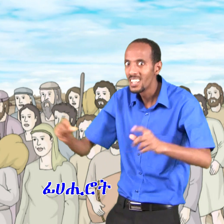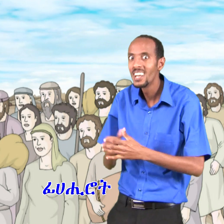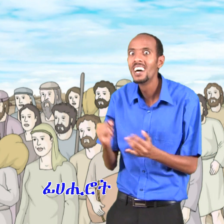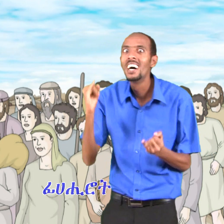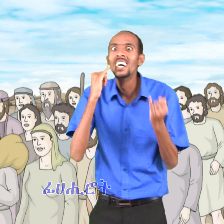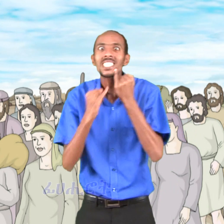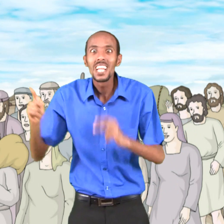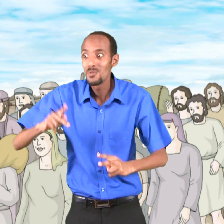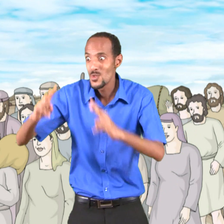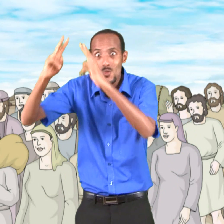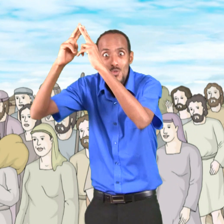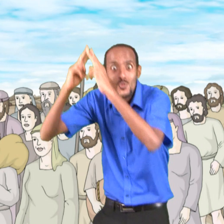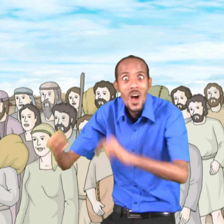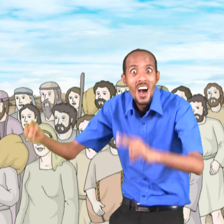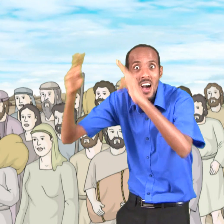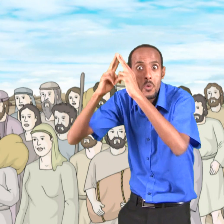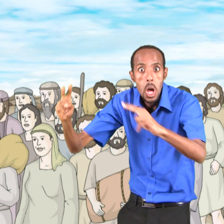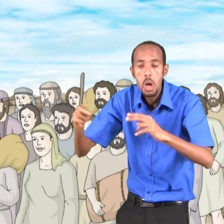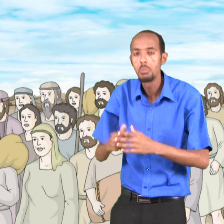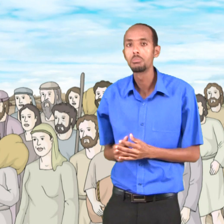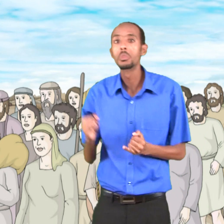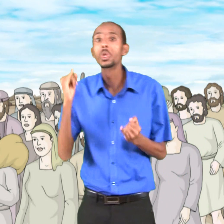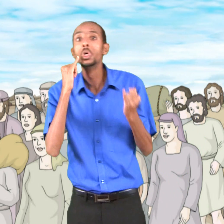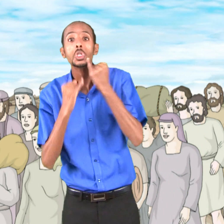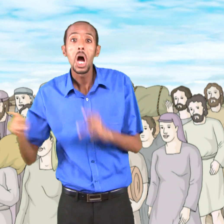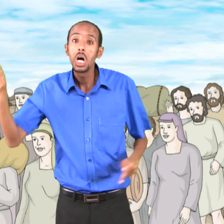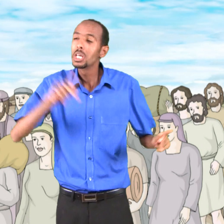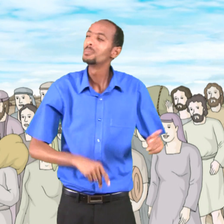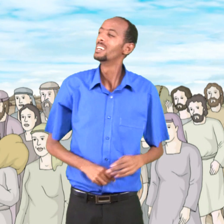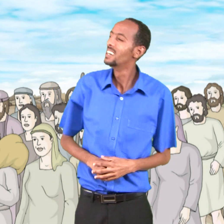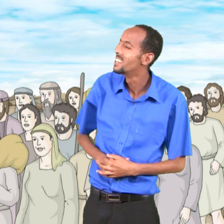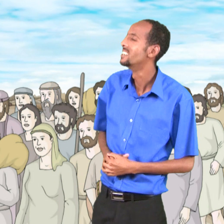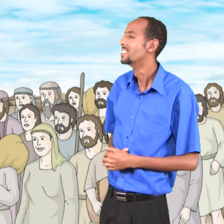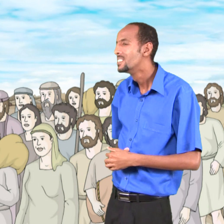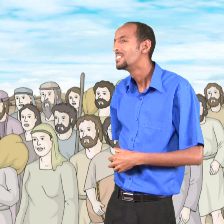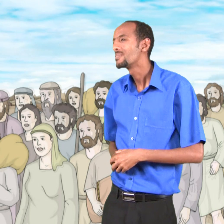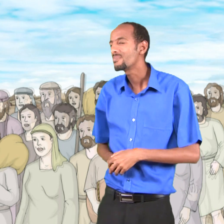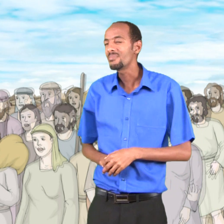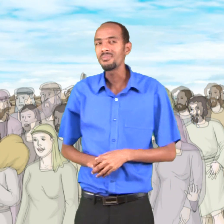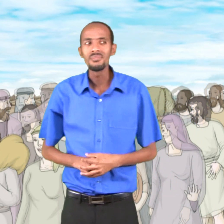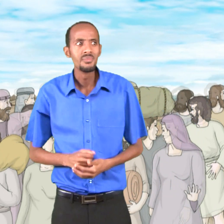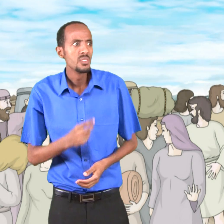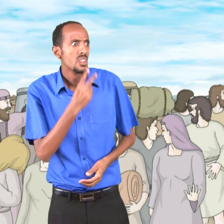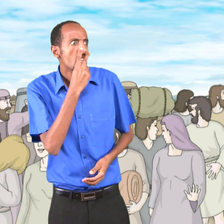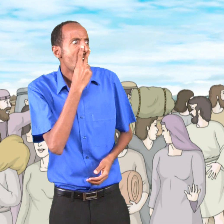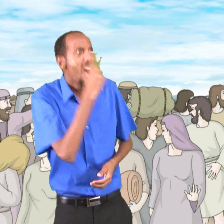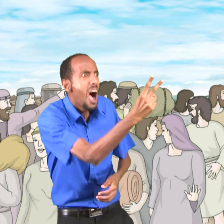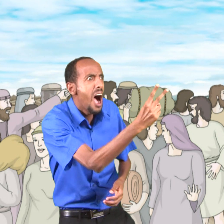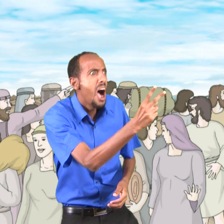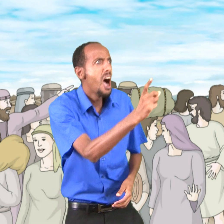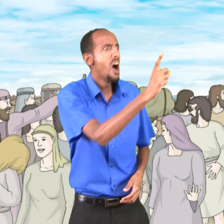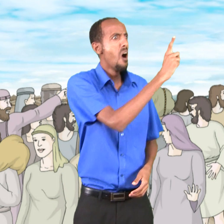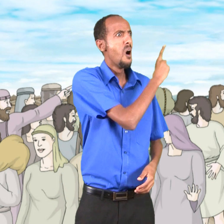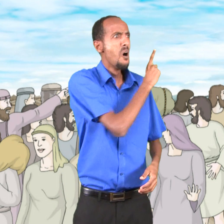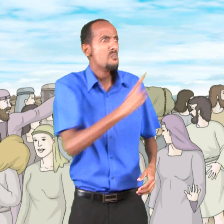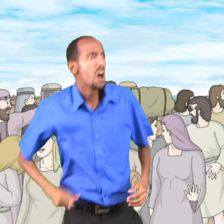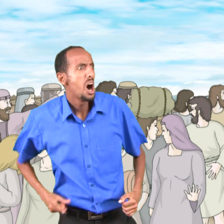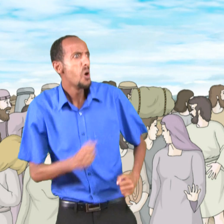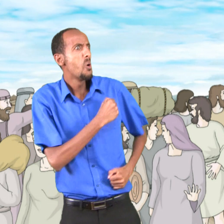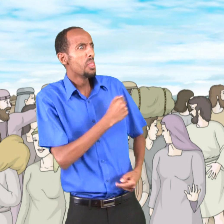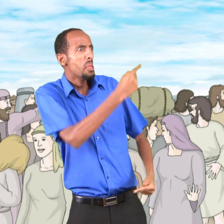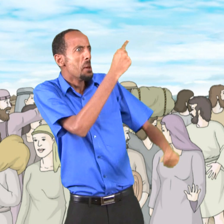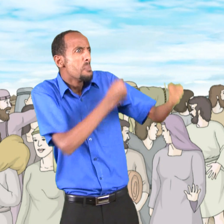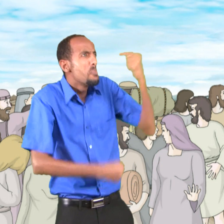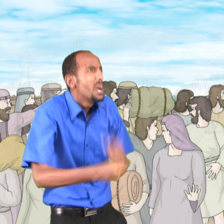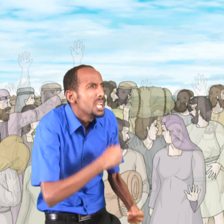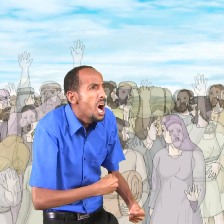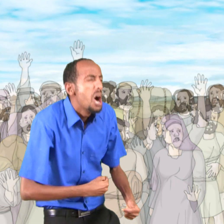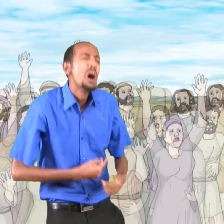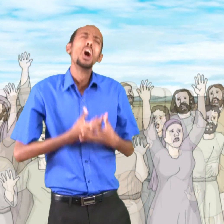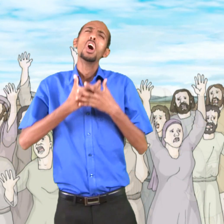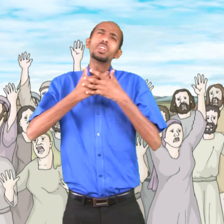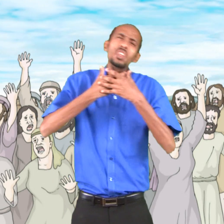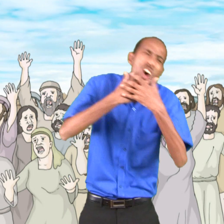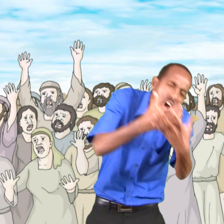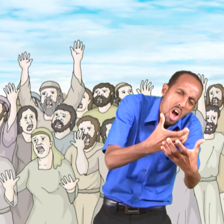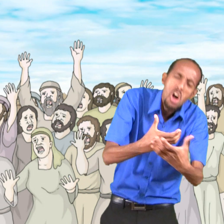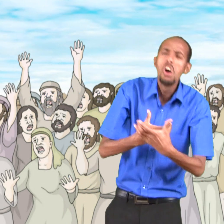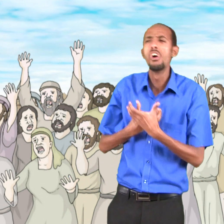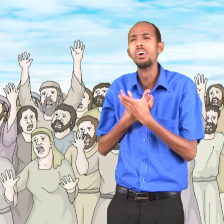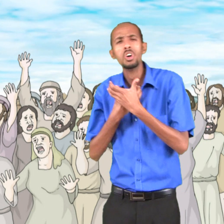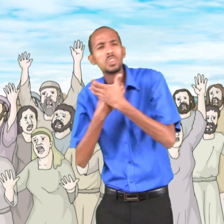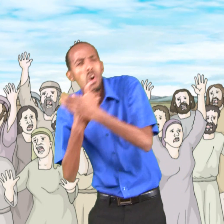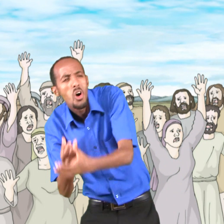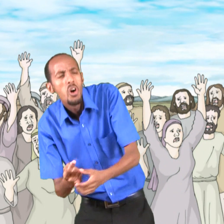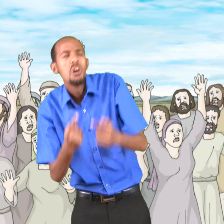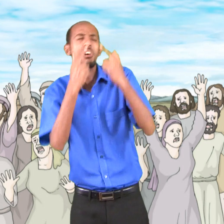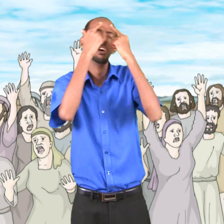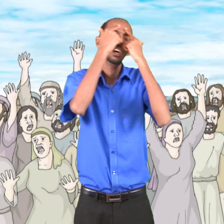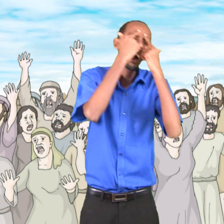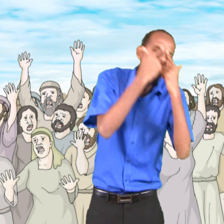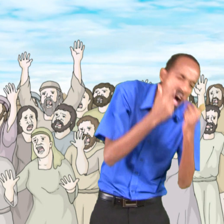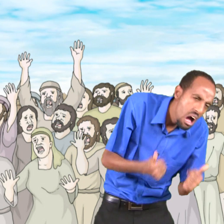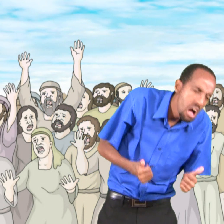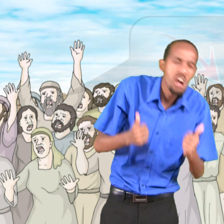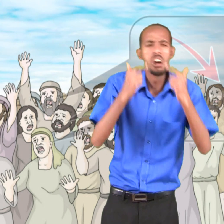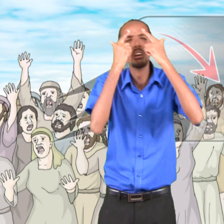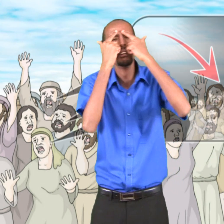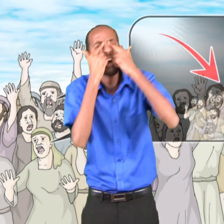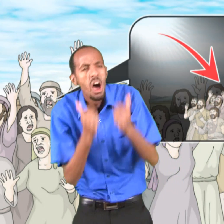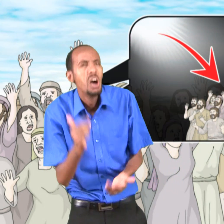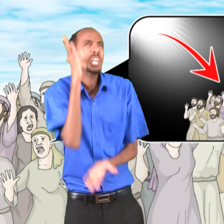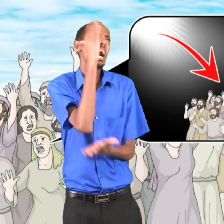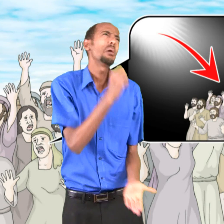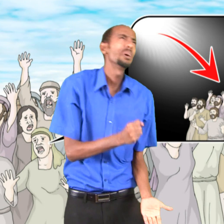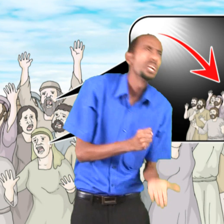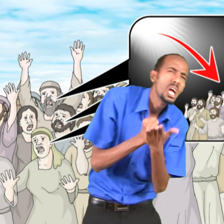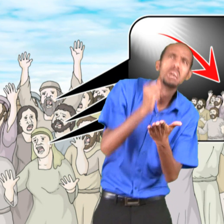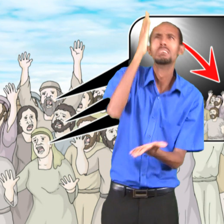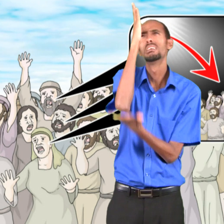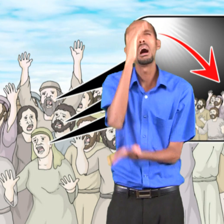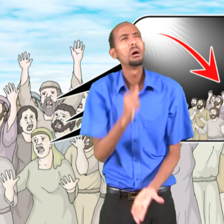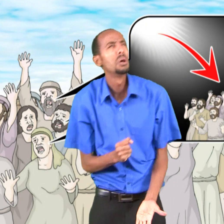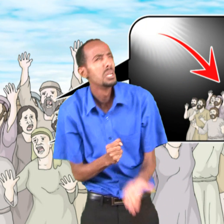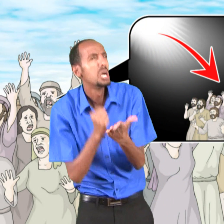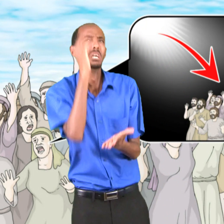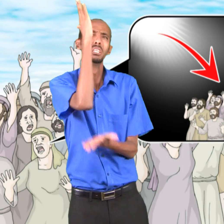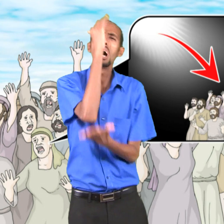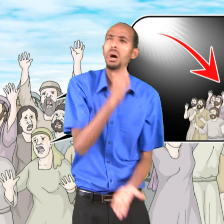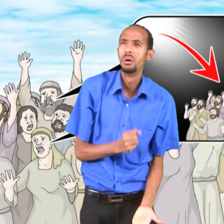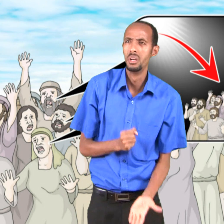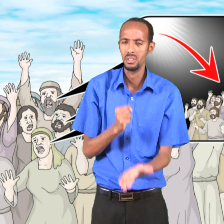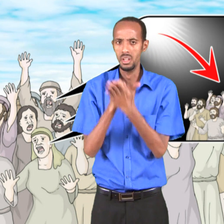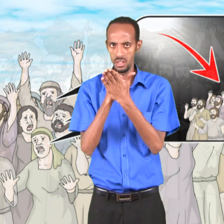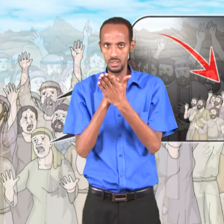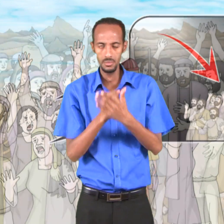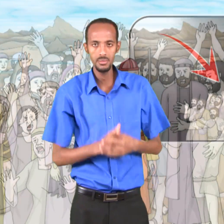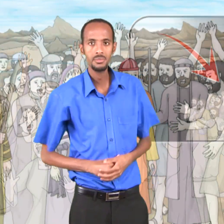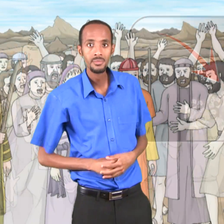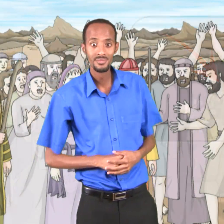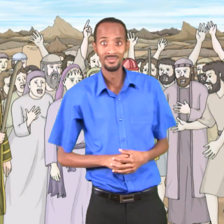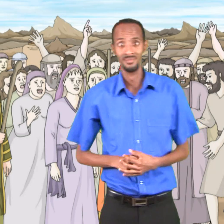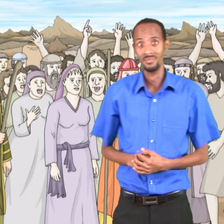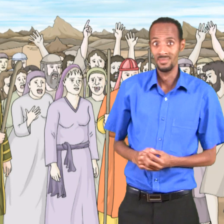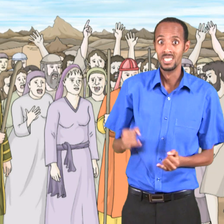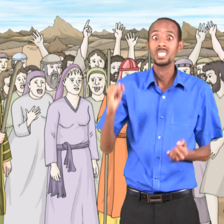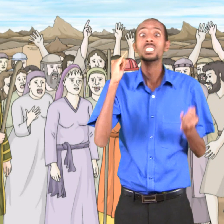As Pharaoh approached, the Israelites looked up and saw the Egyptians marching after them, and they were terrified and cried out to the LORD.